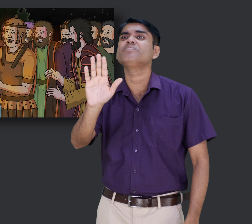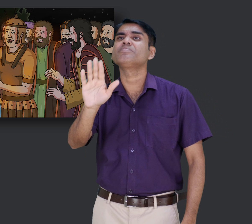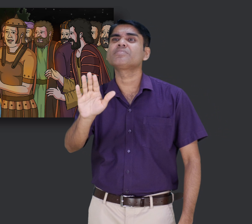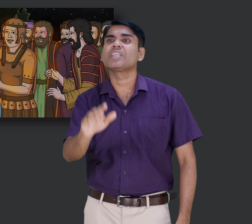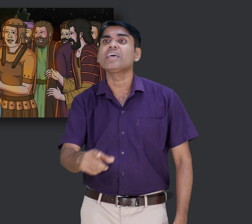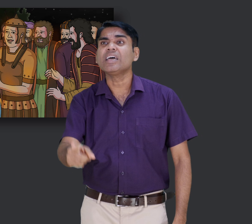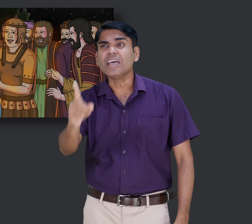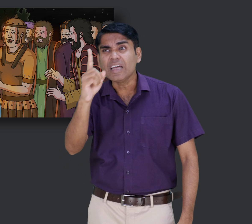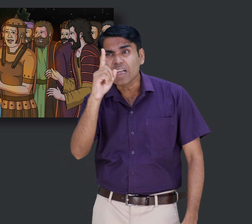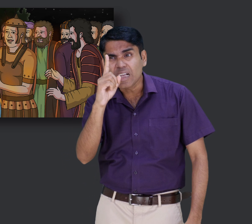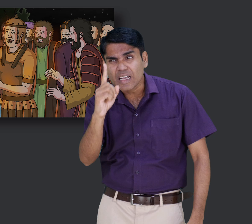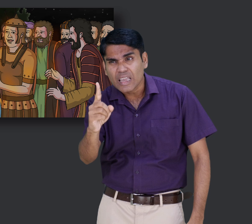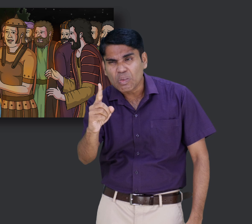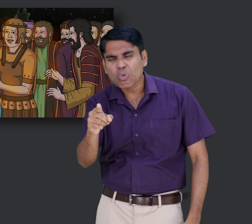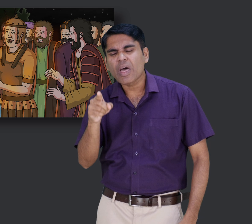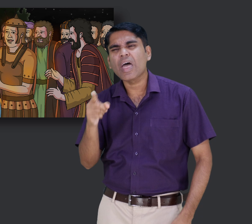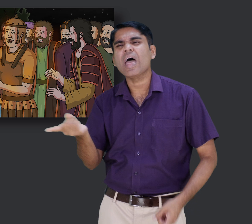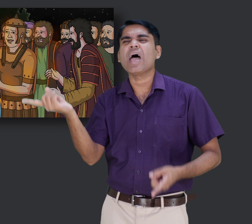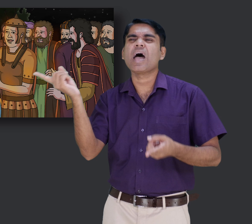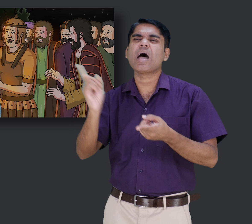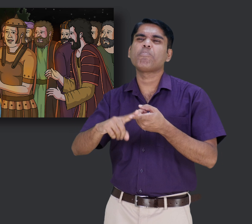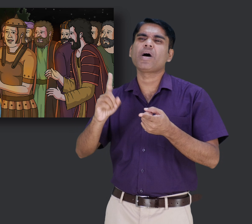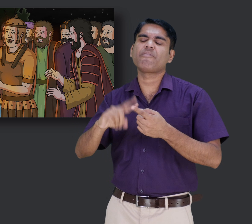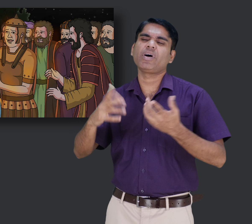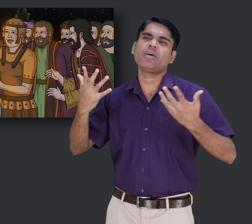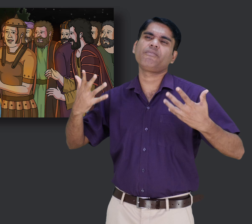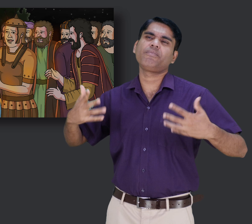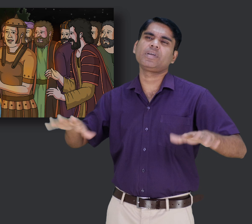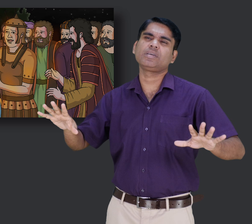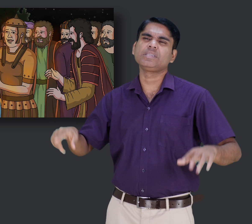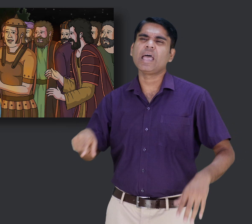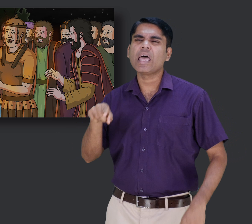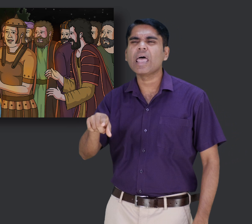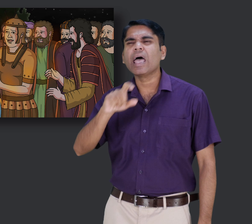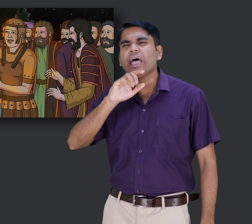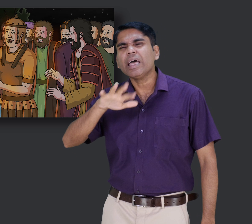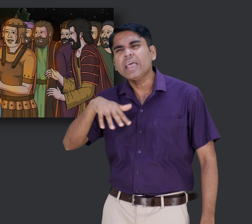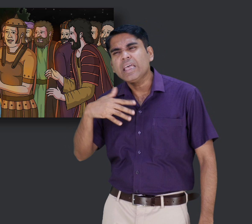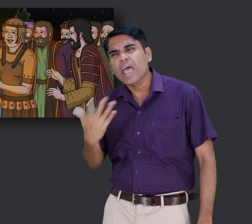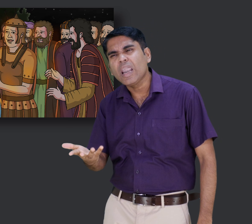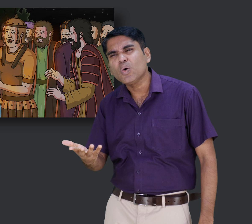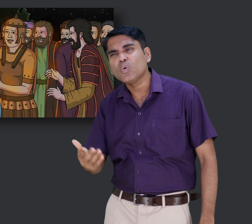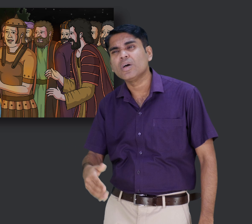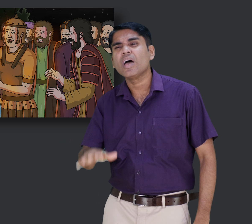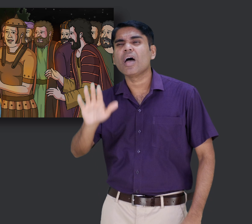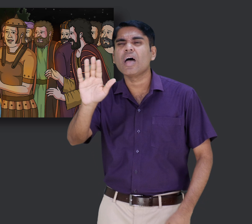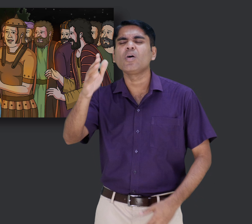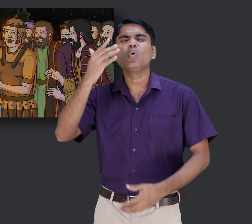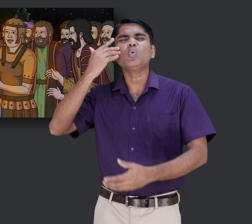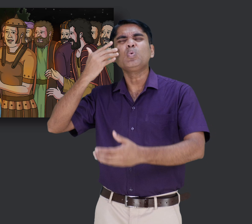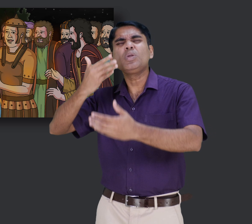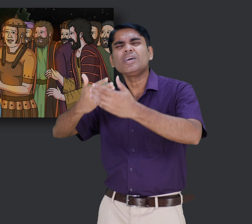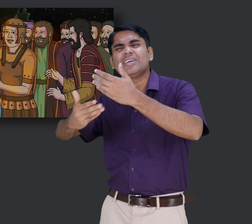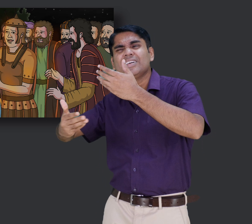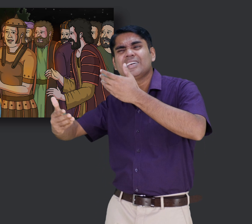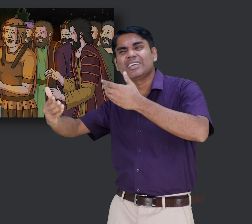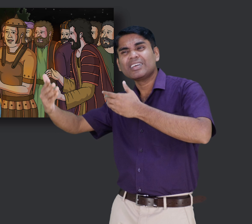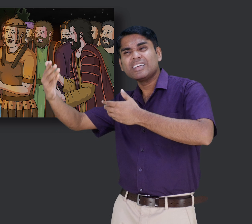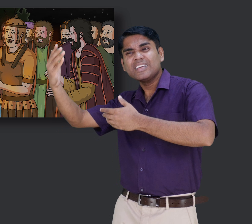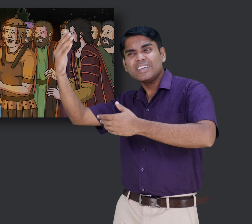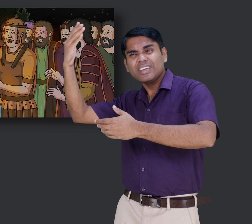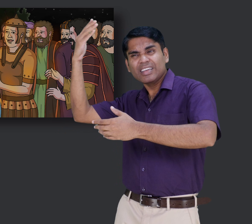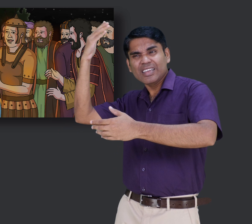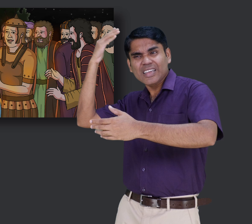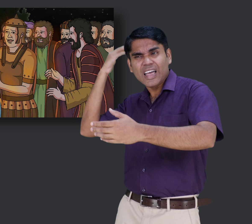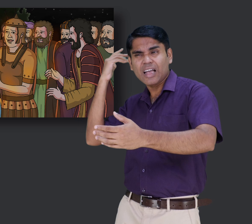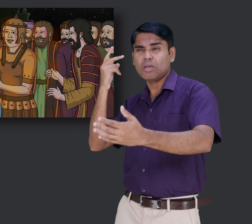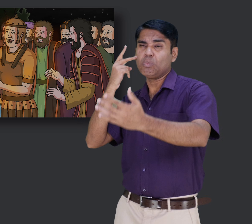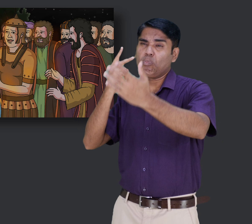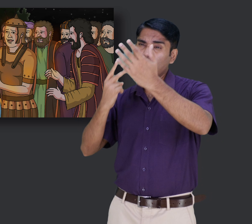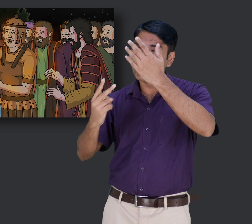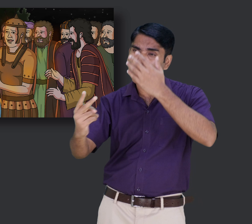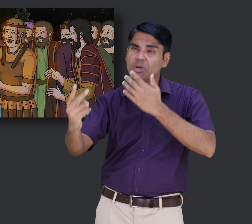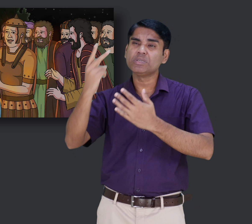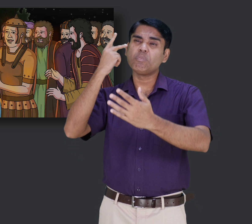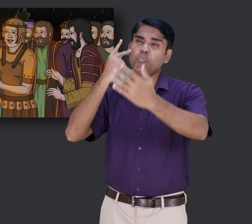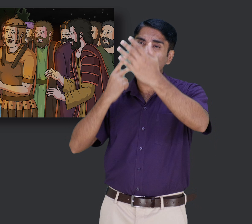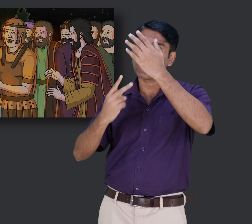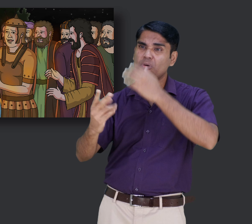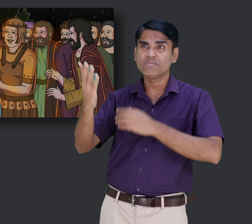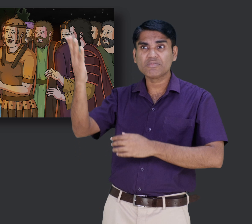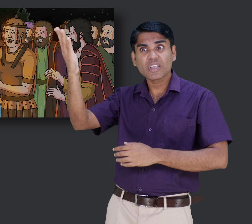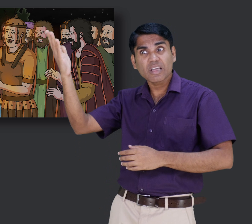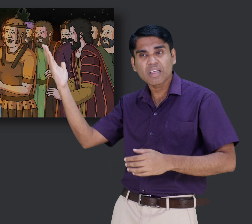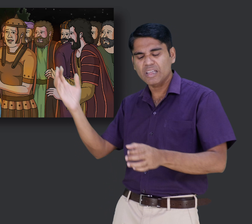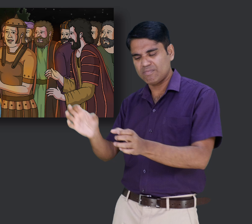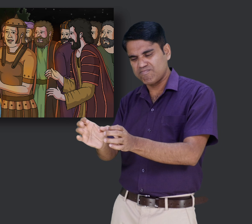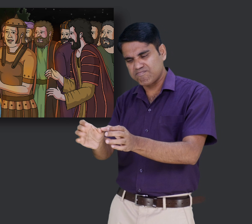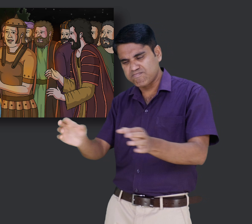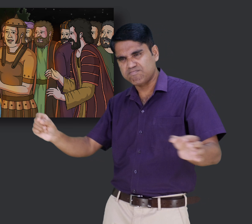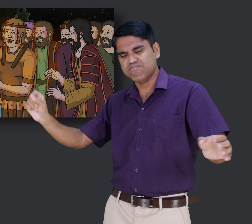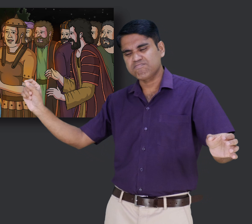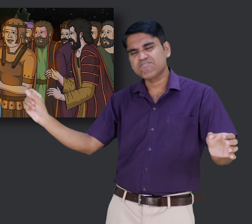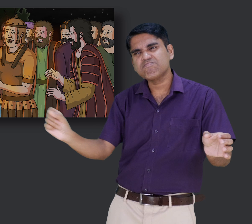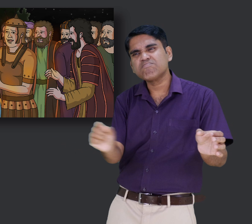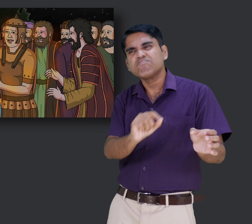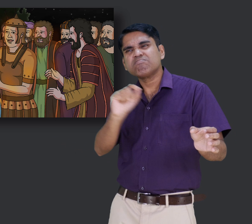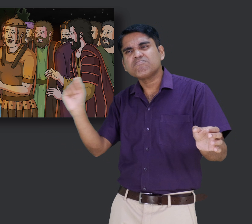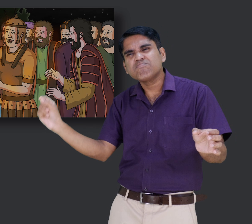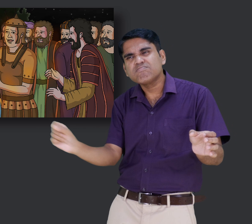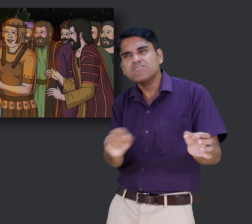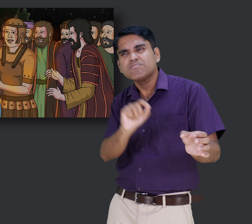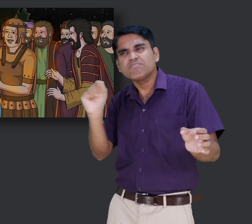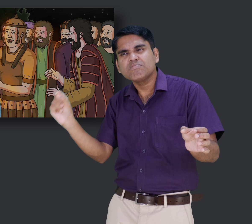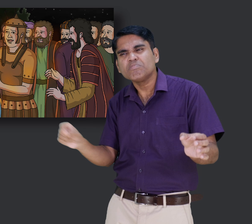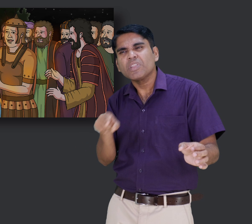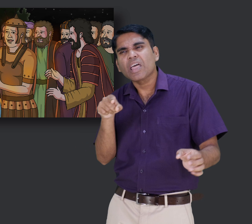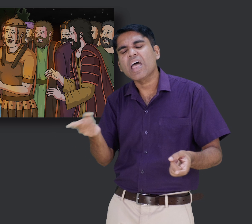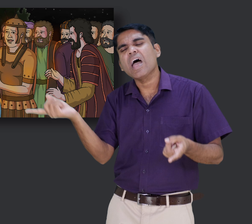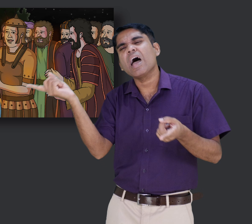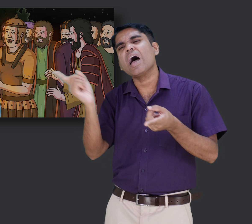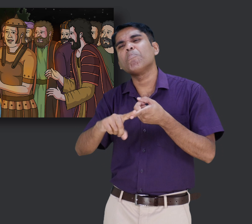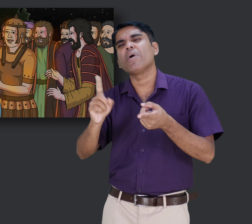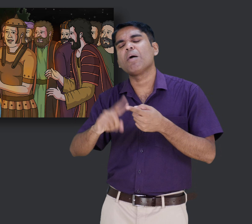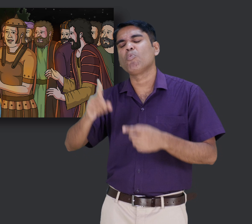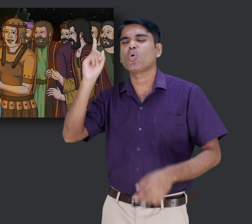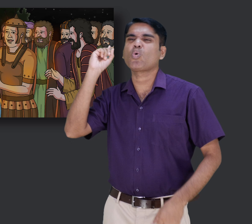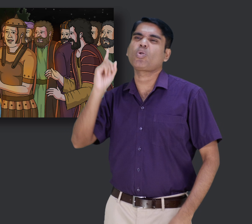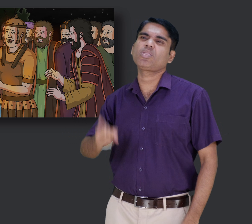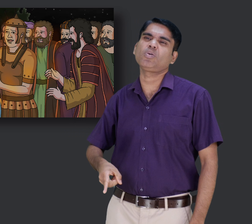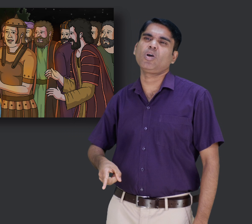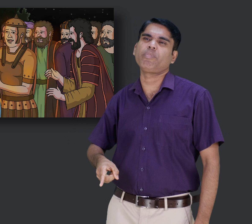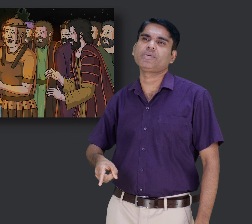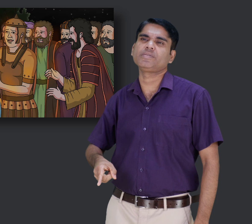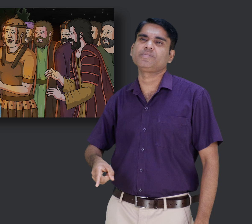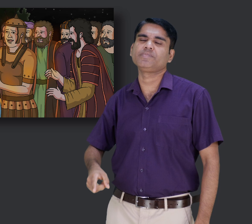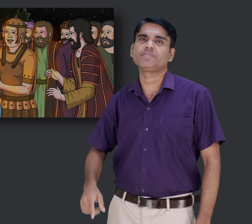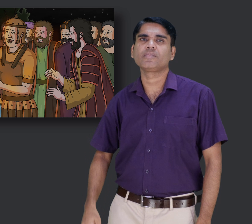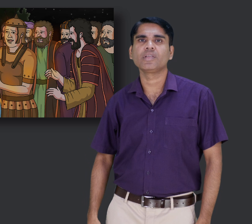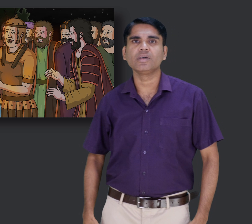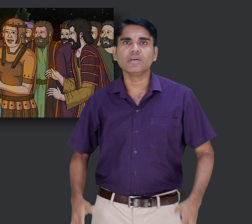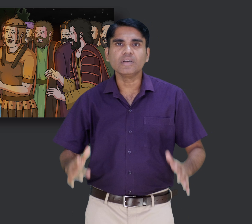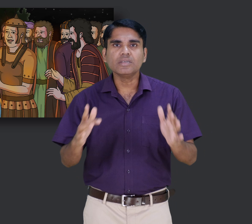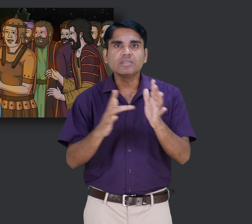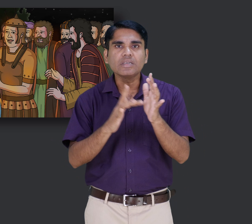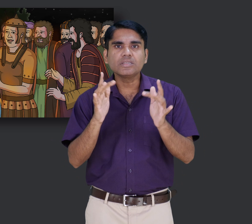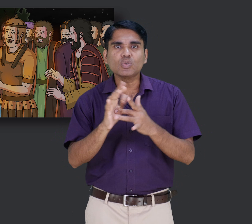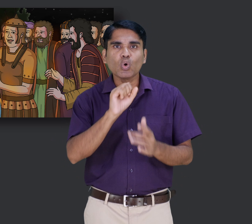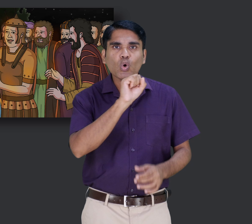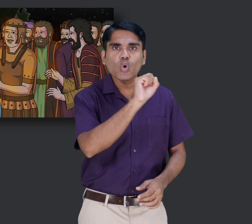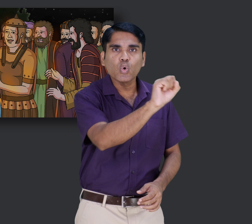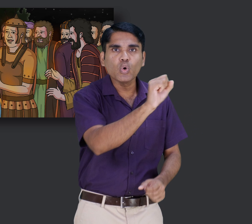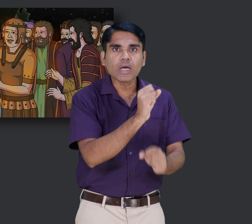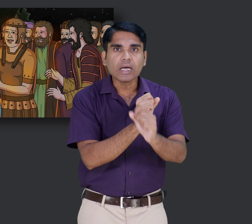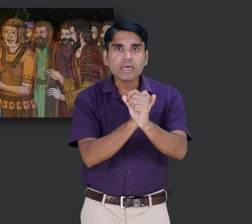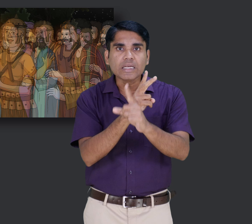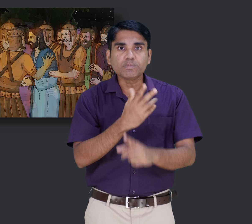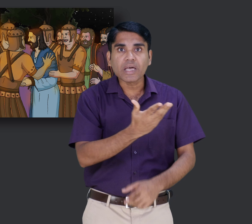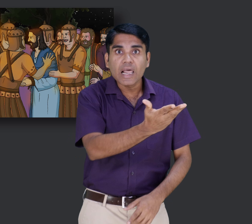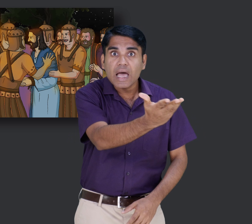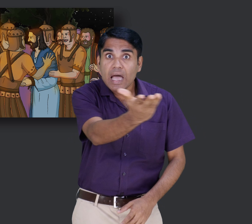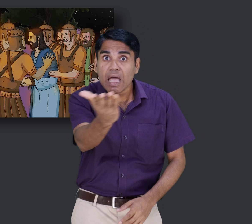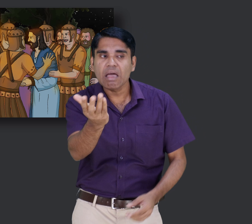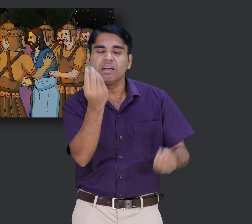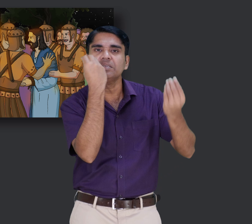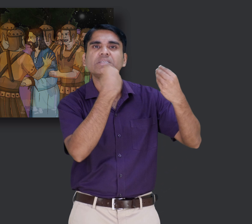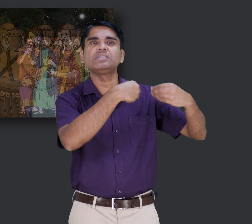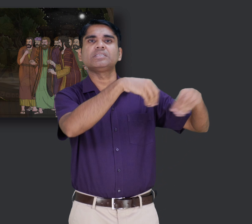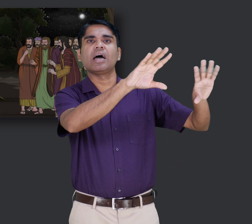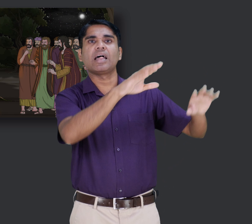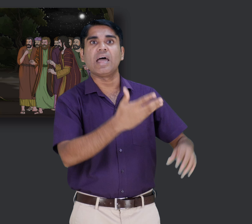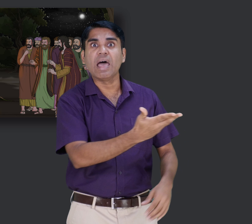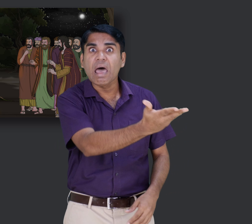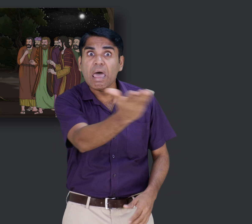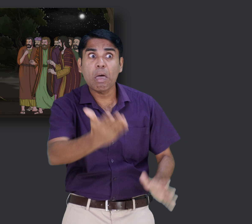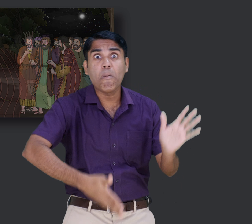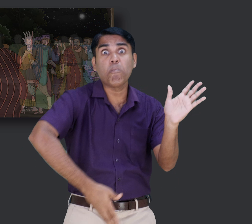But this has all happened so that the writings of the prophets would be fulfilled.”